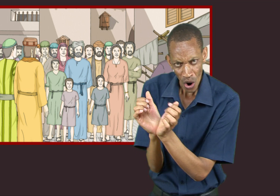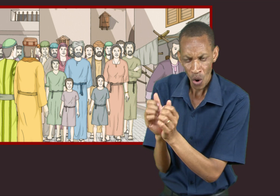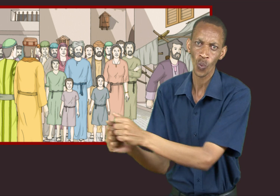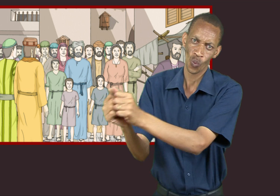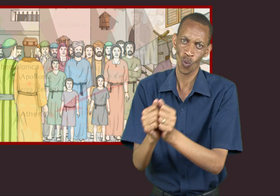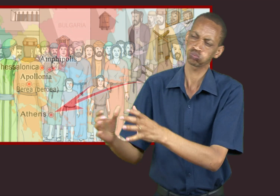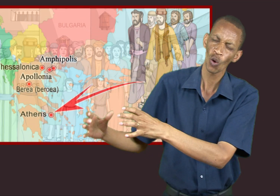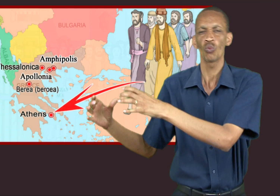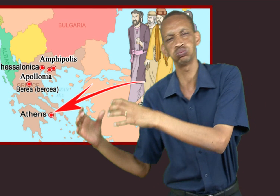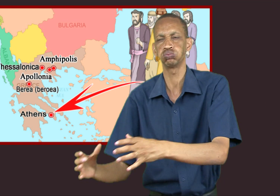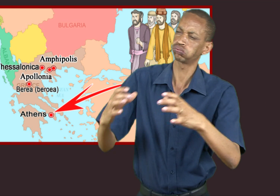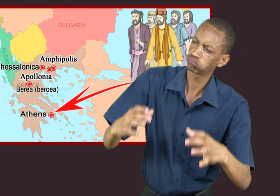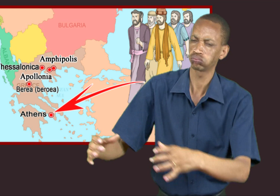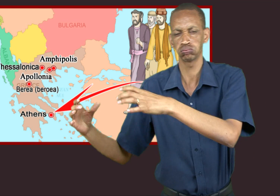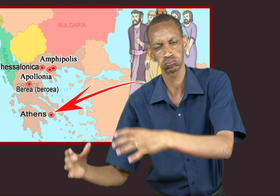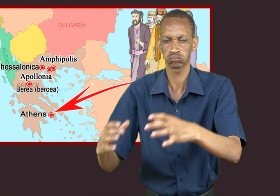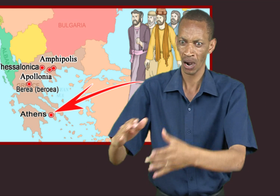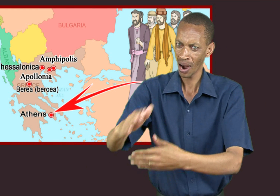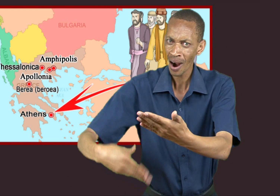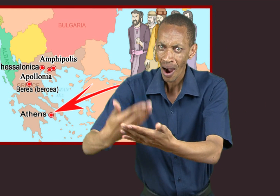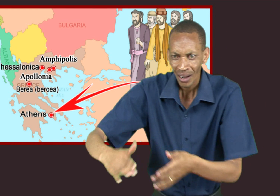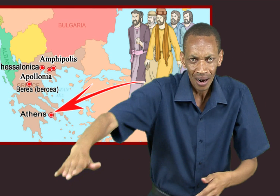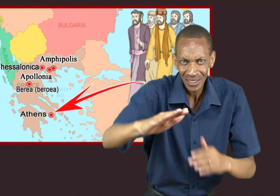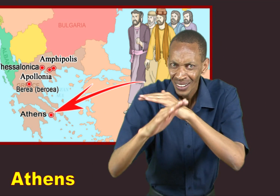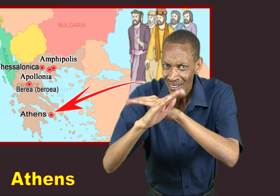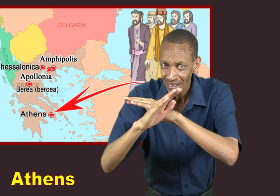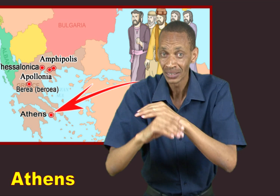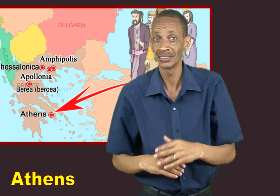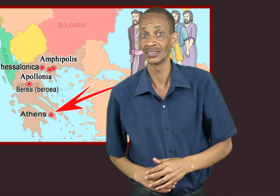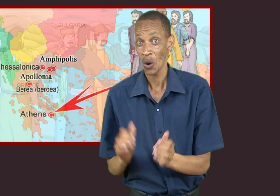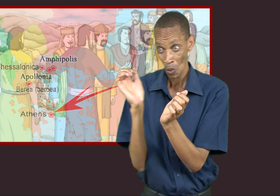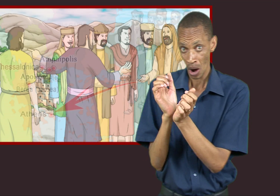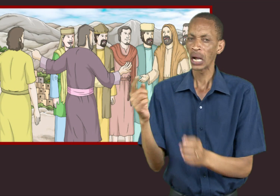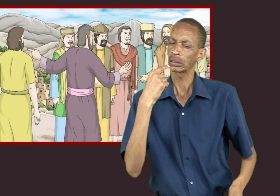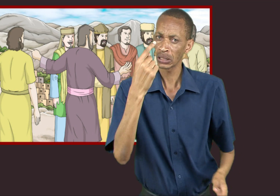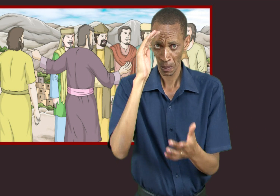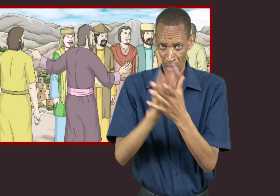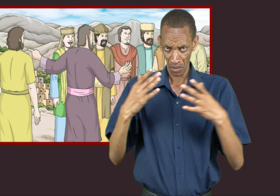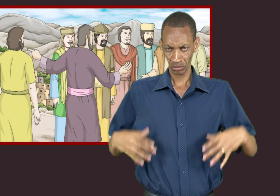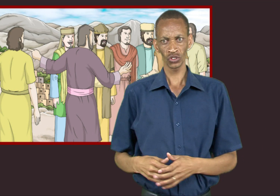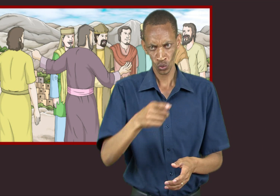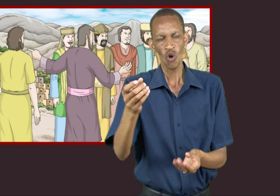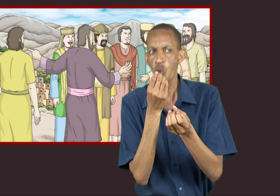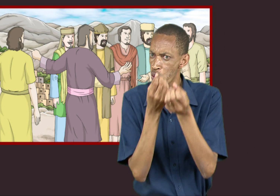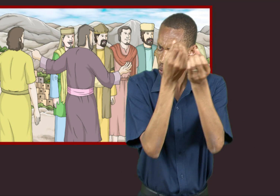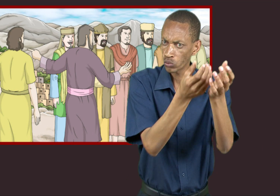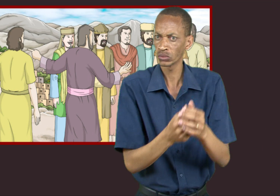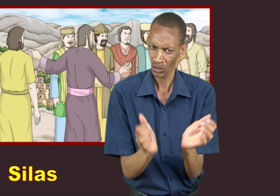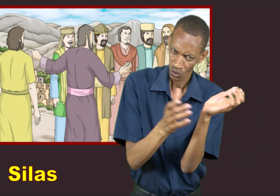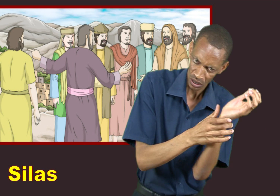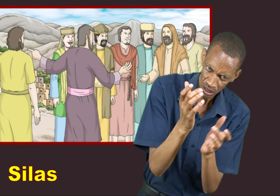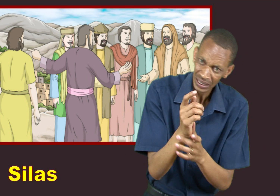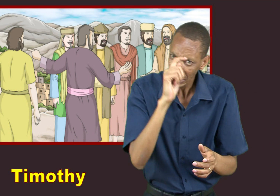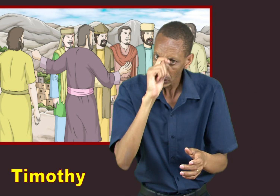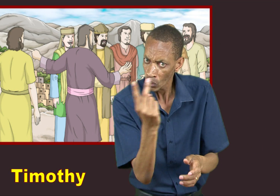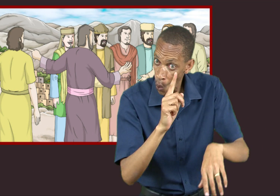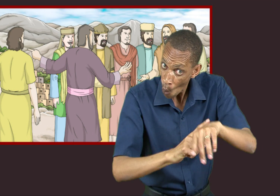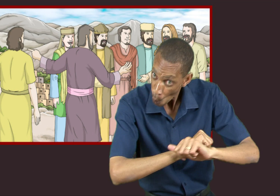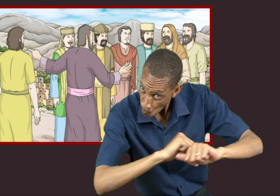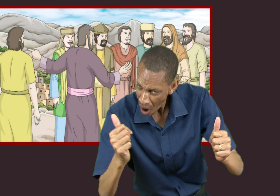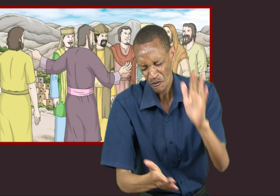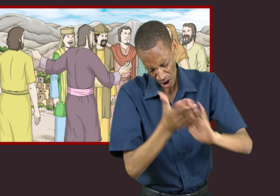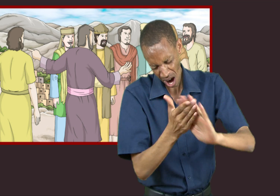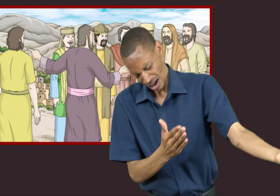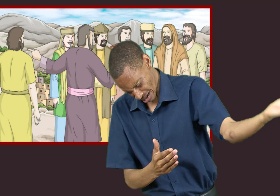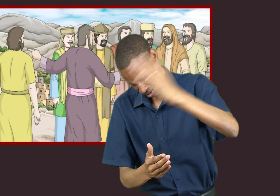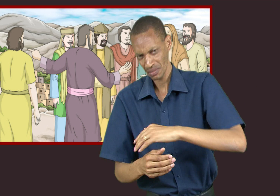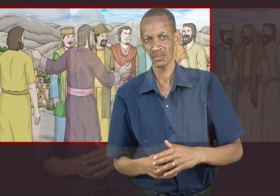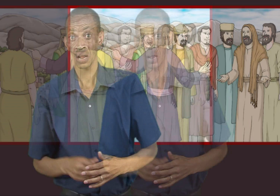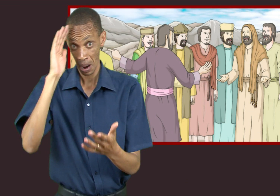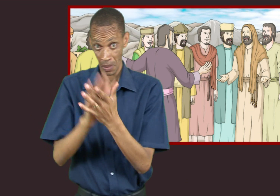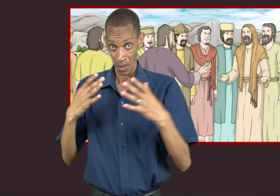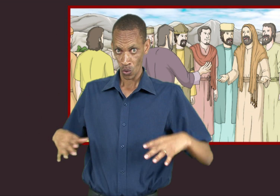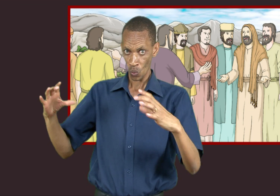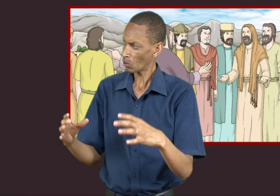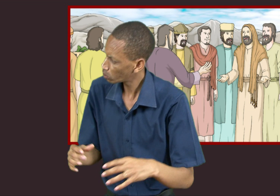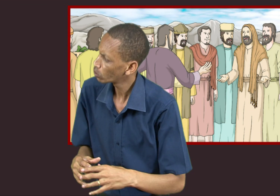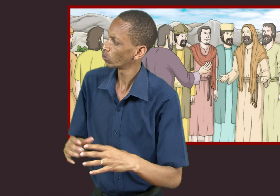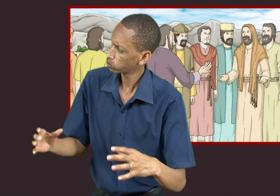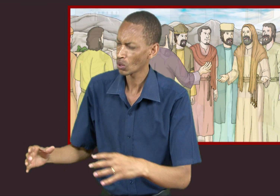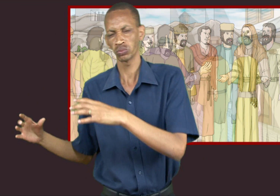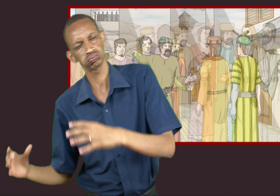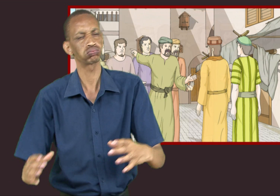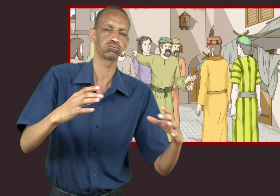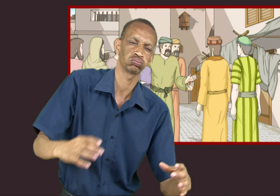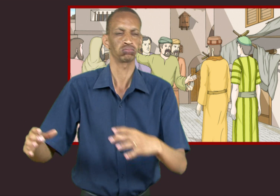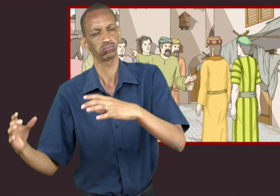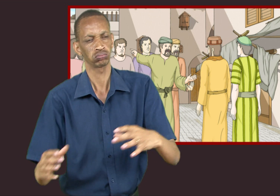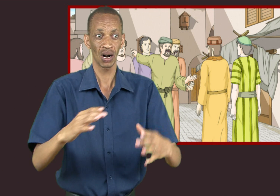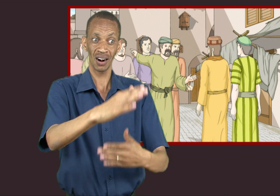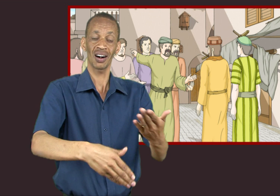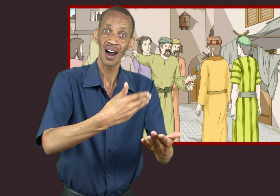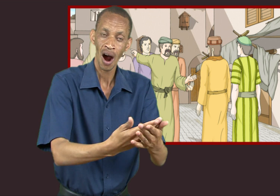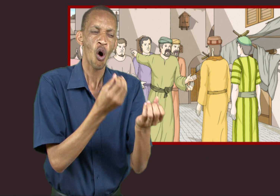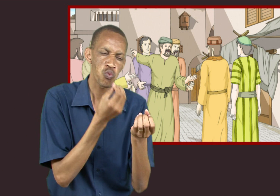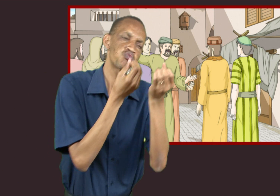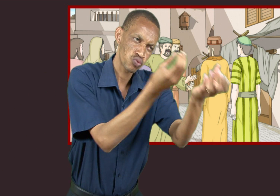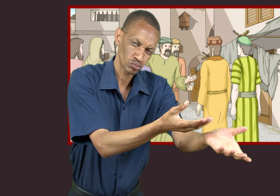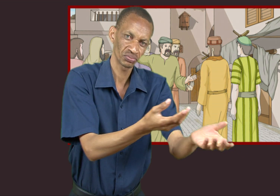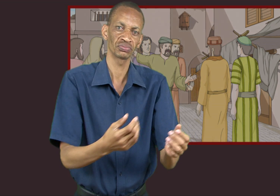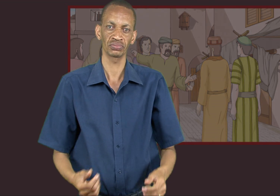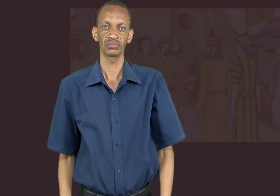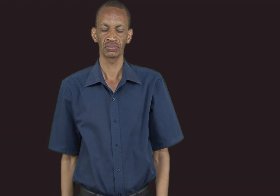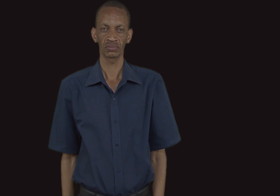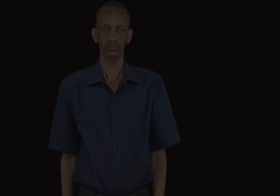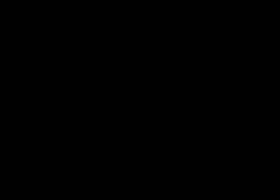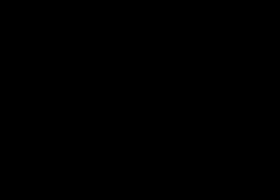Those who escorted Paul brought him to Athens and then returned with instructions for Silas and Timothy to join him as soon as possible.